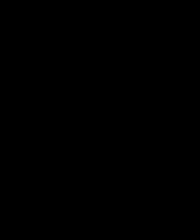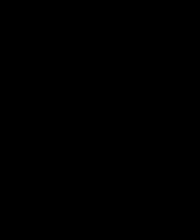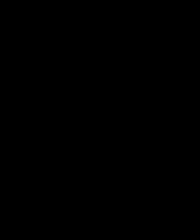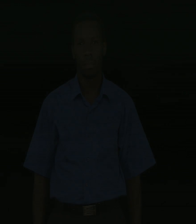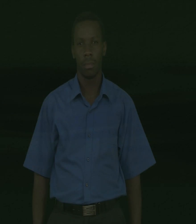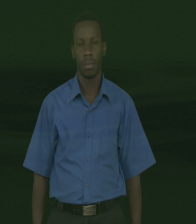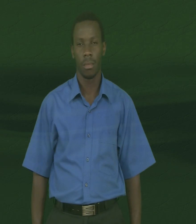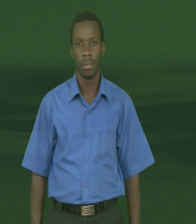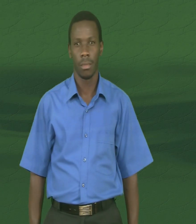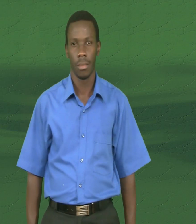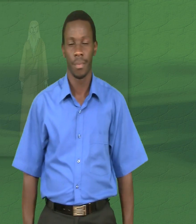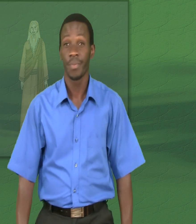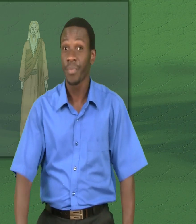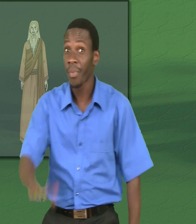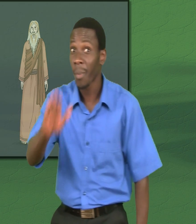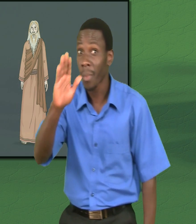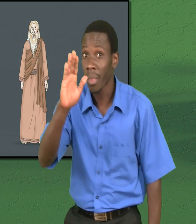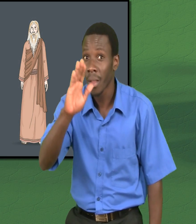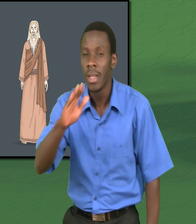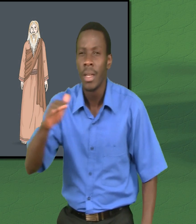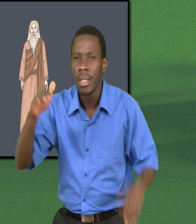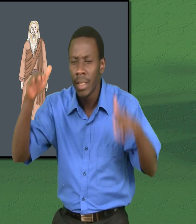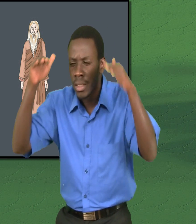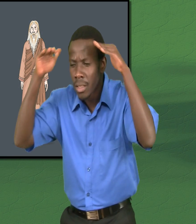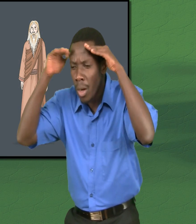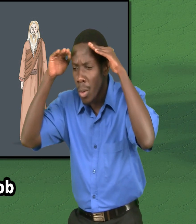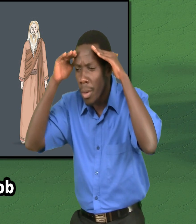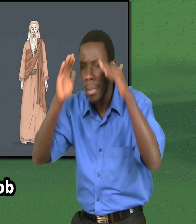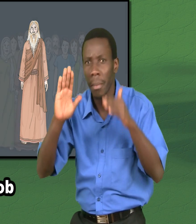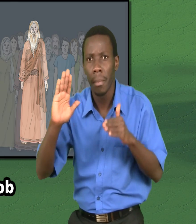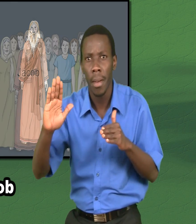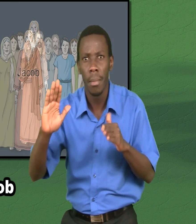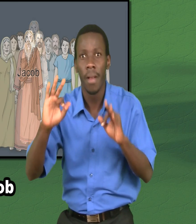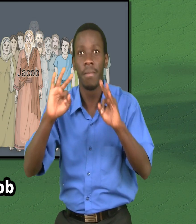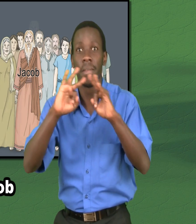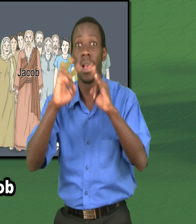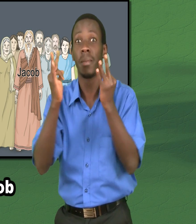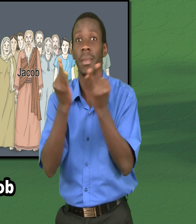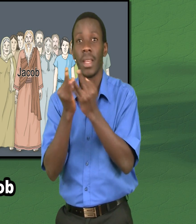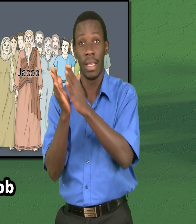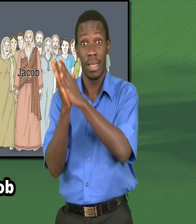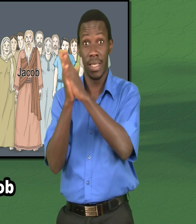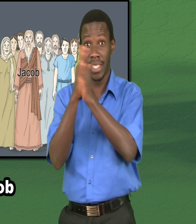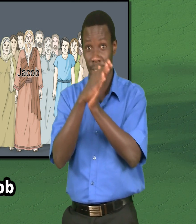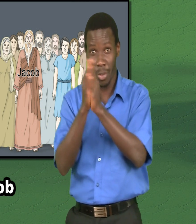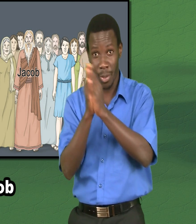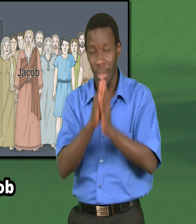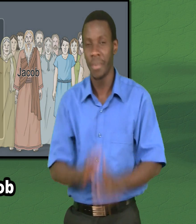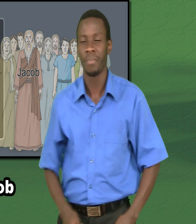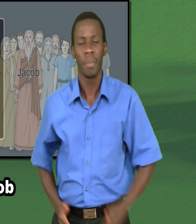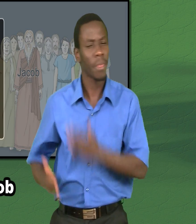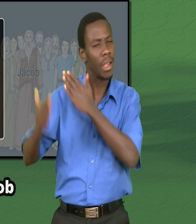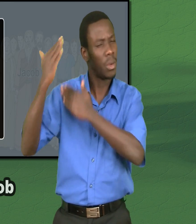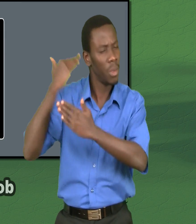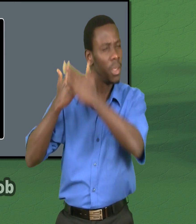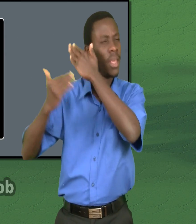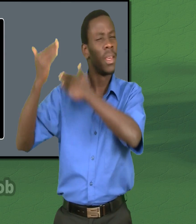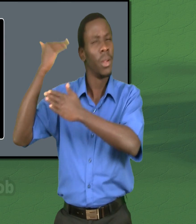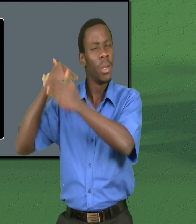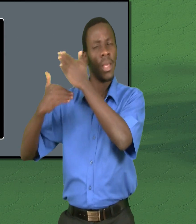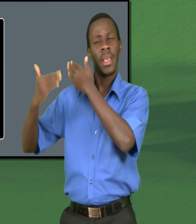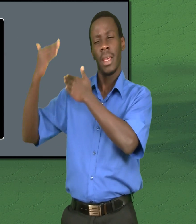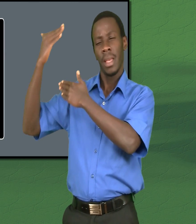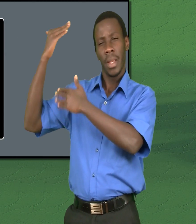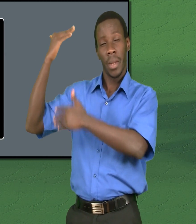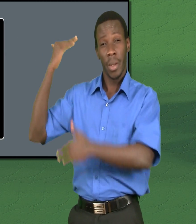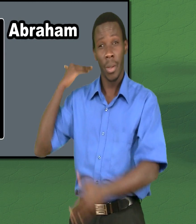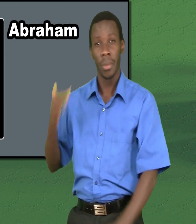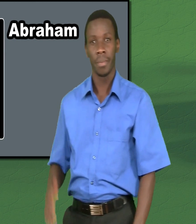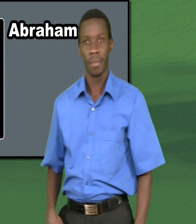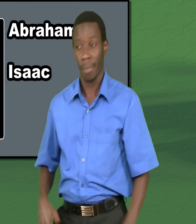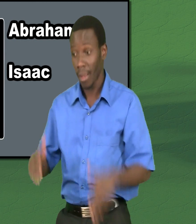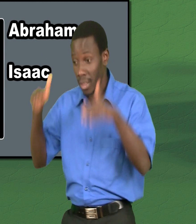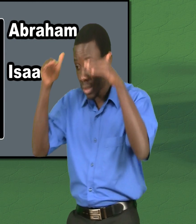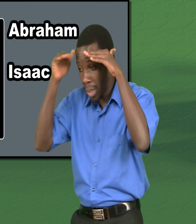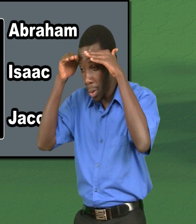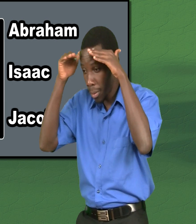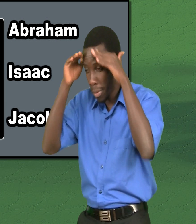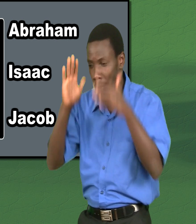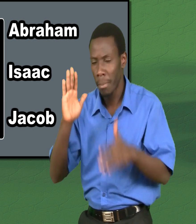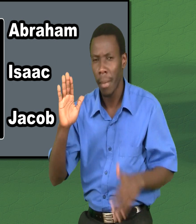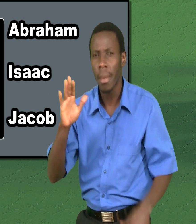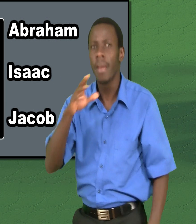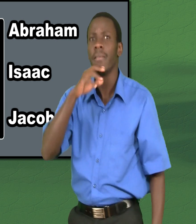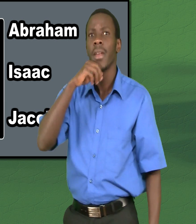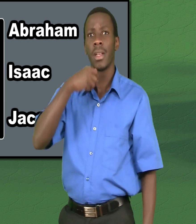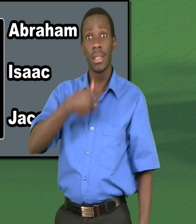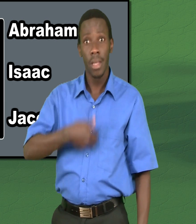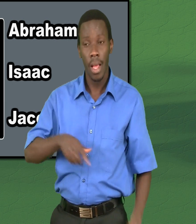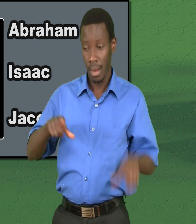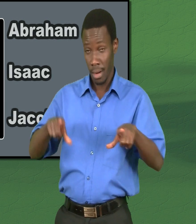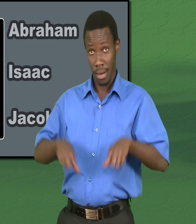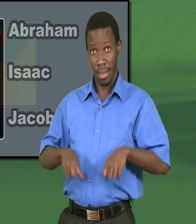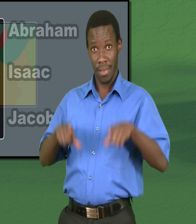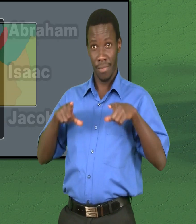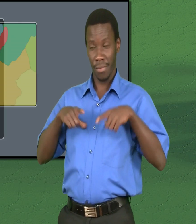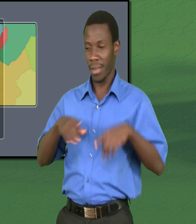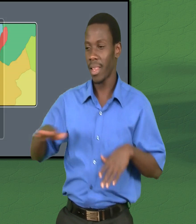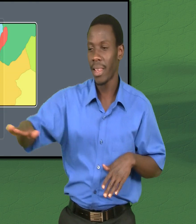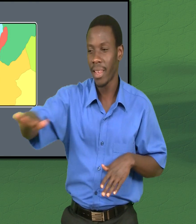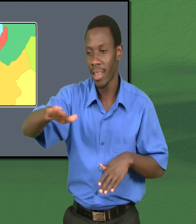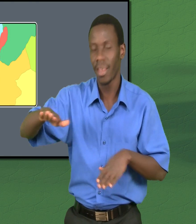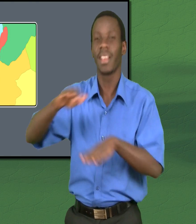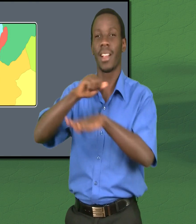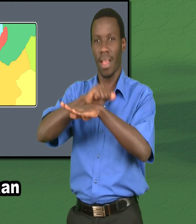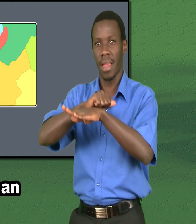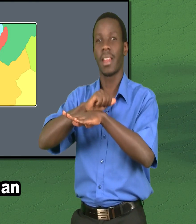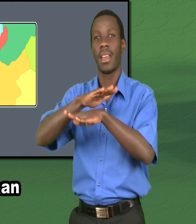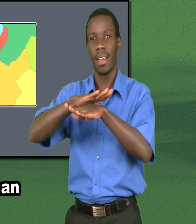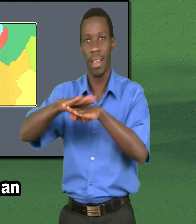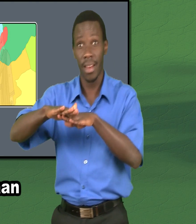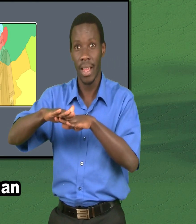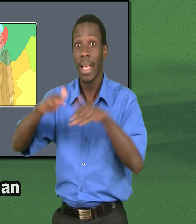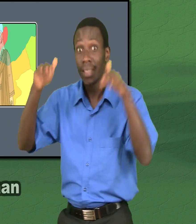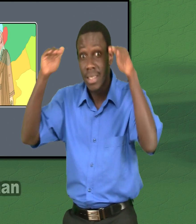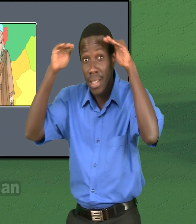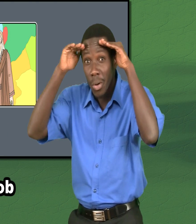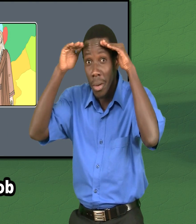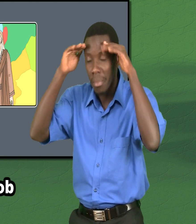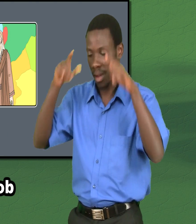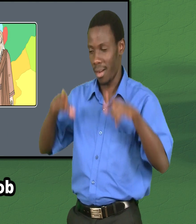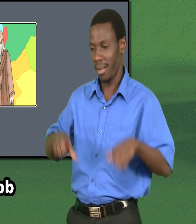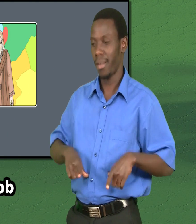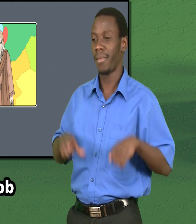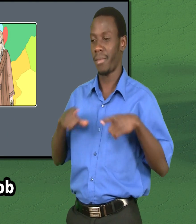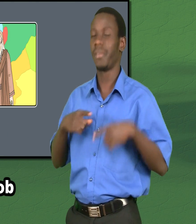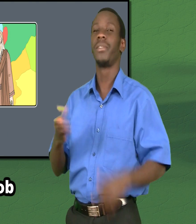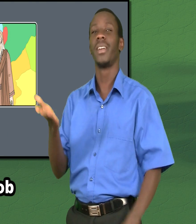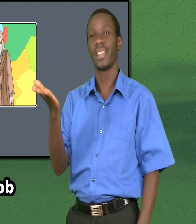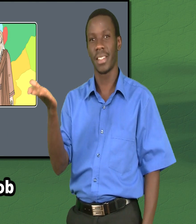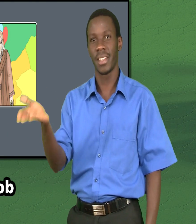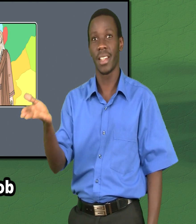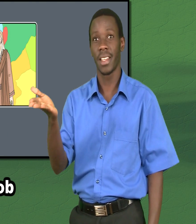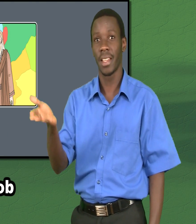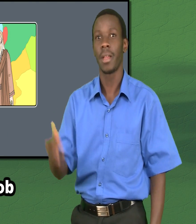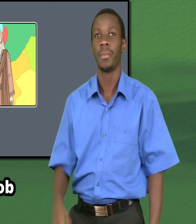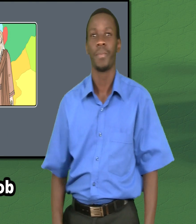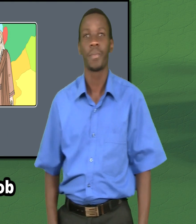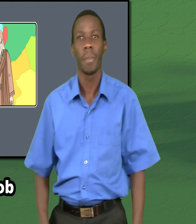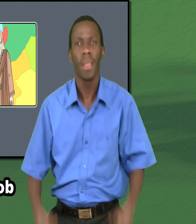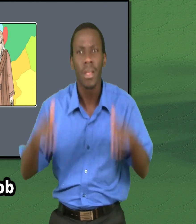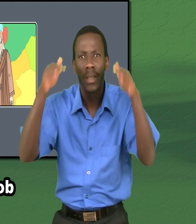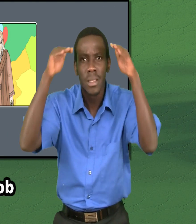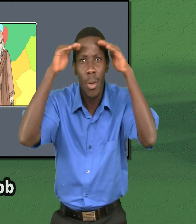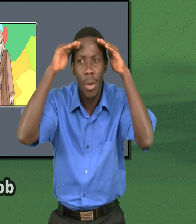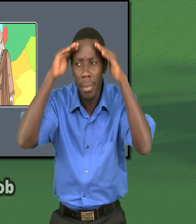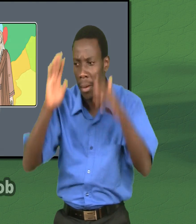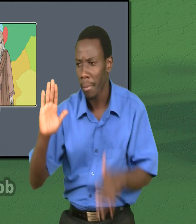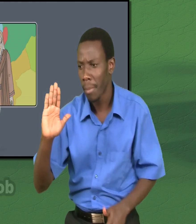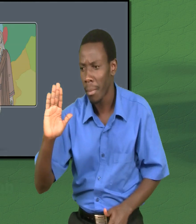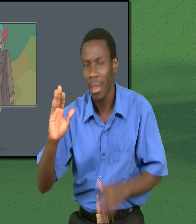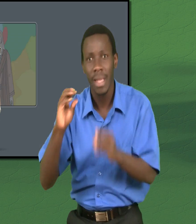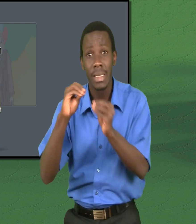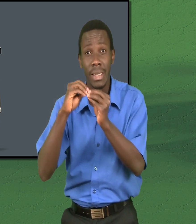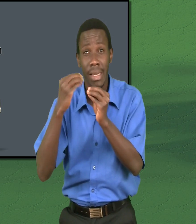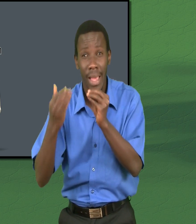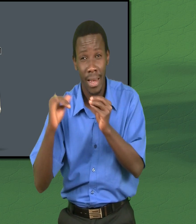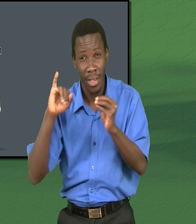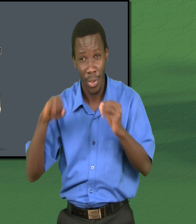Now Jacob lived in the land where his father had resided, the land of Canaan.